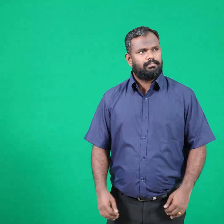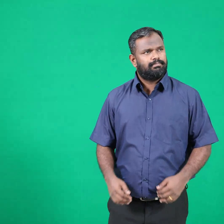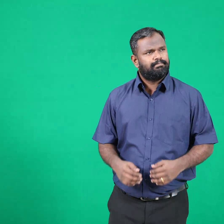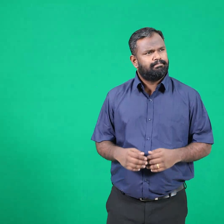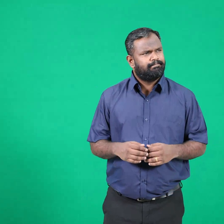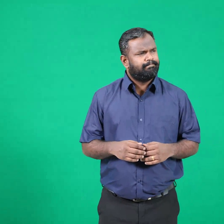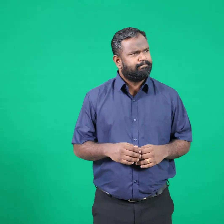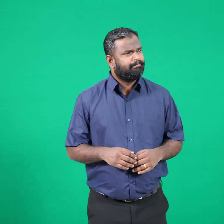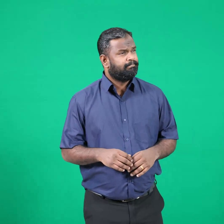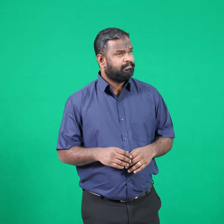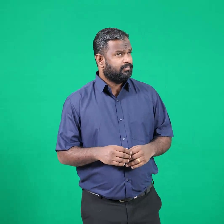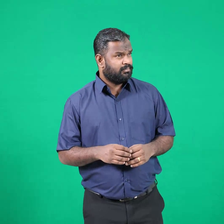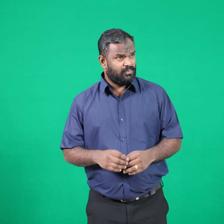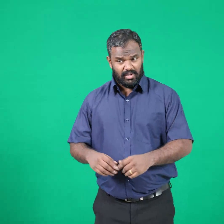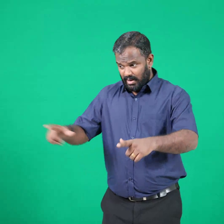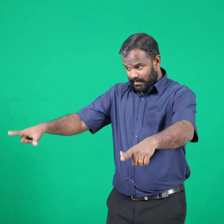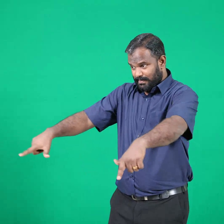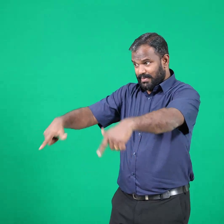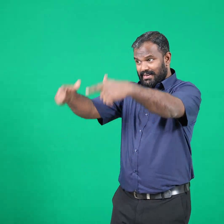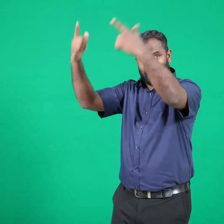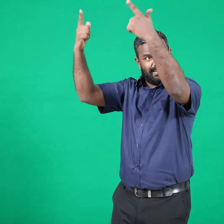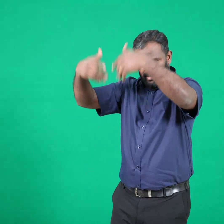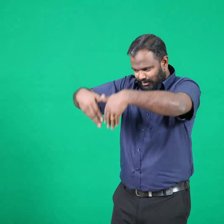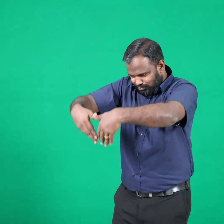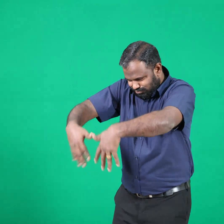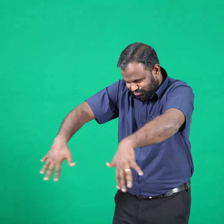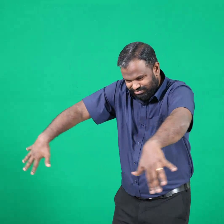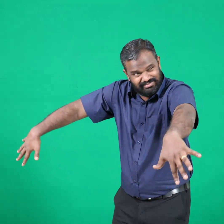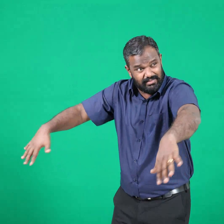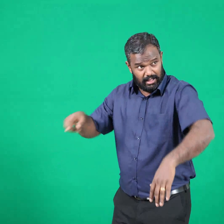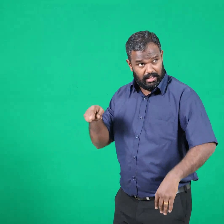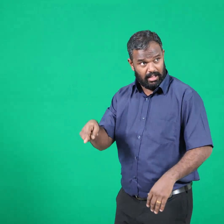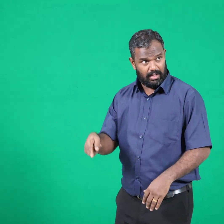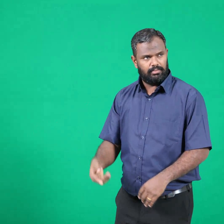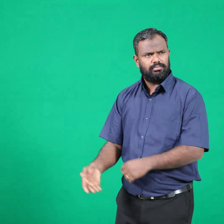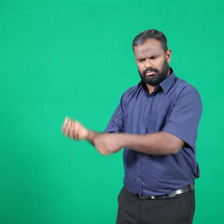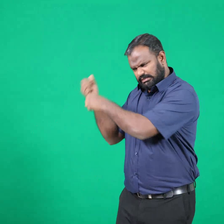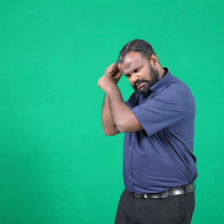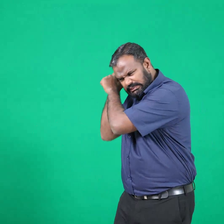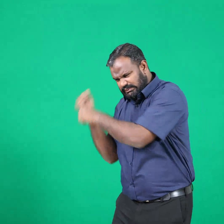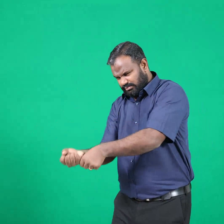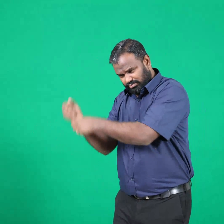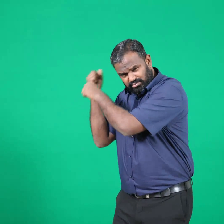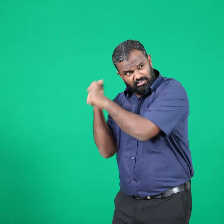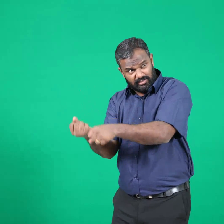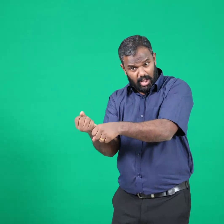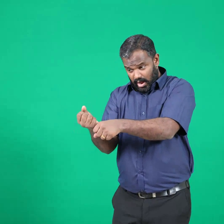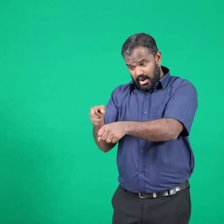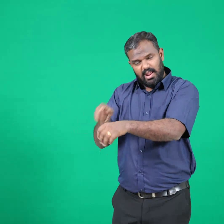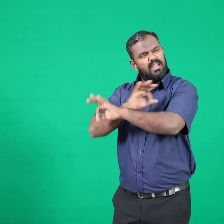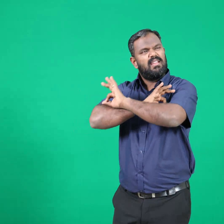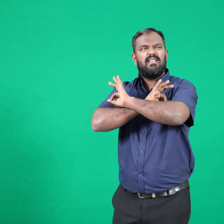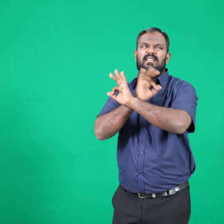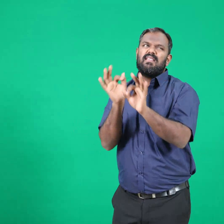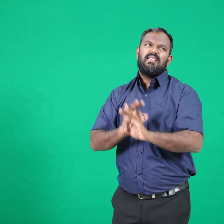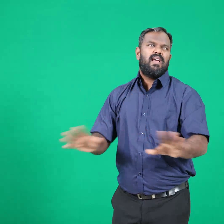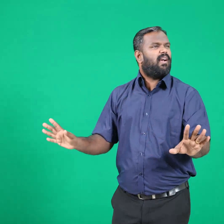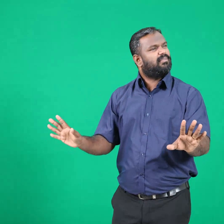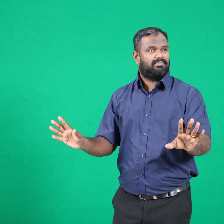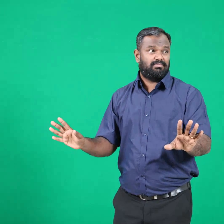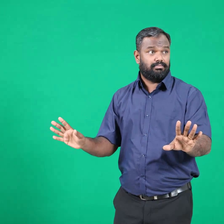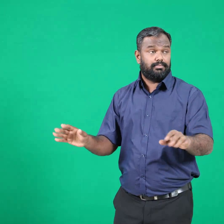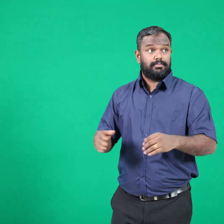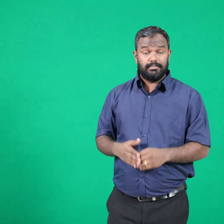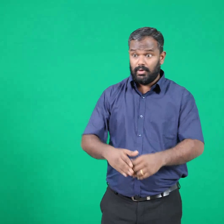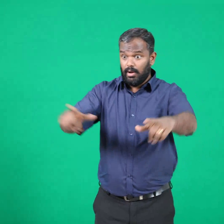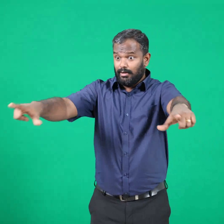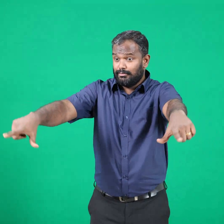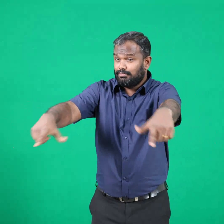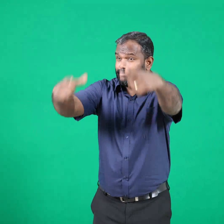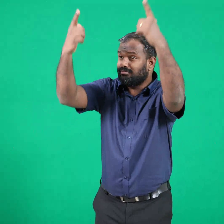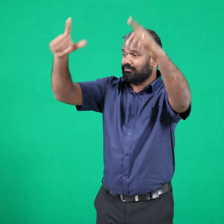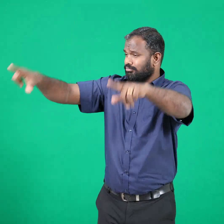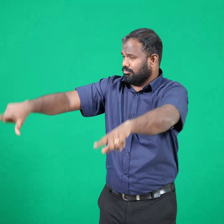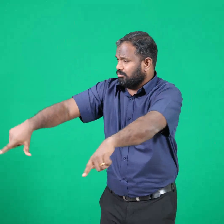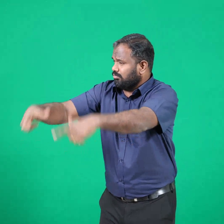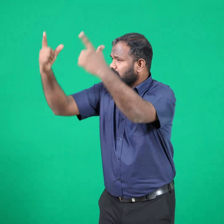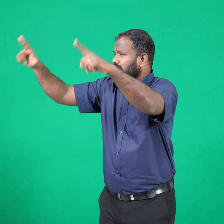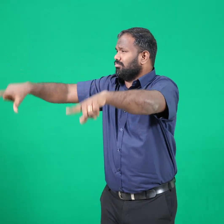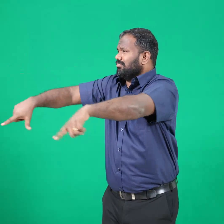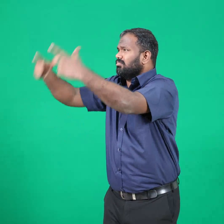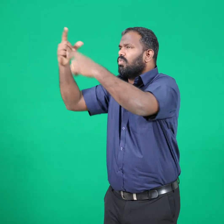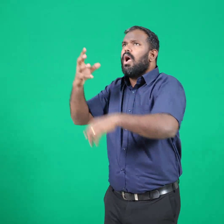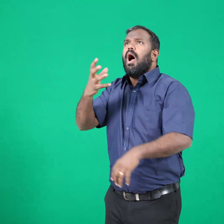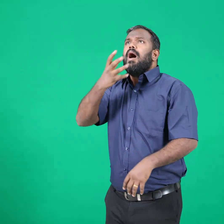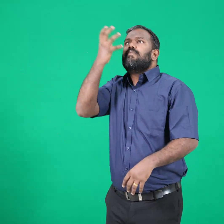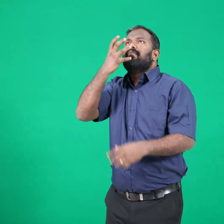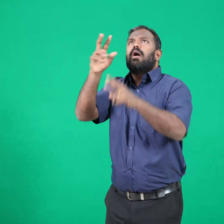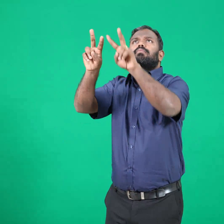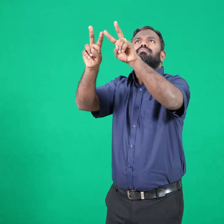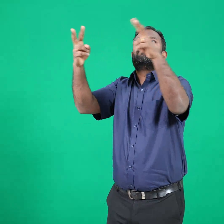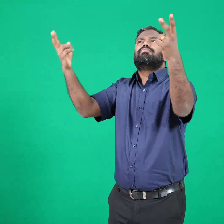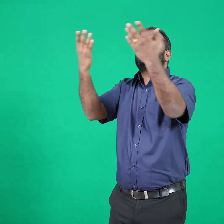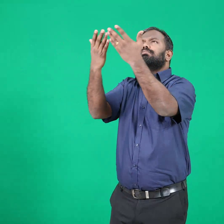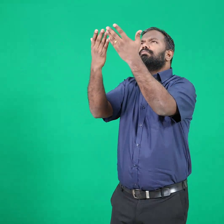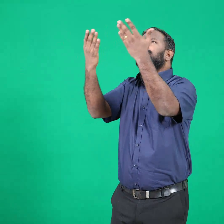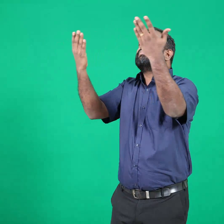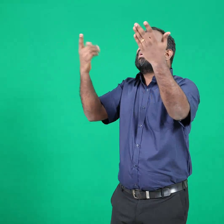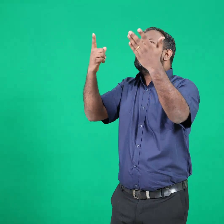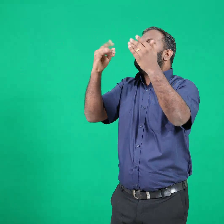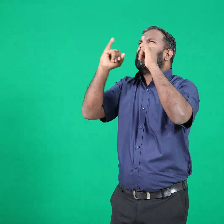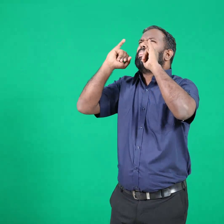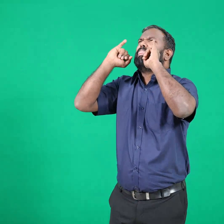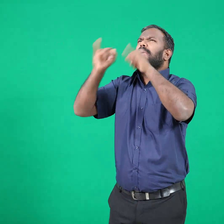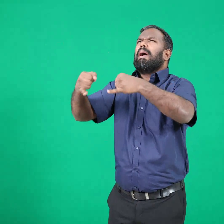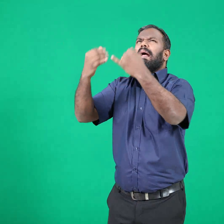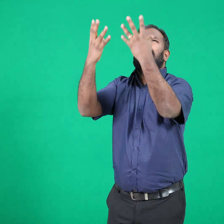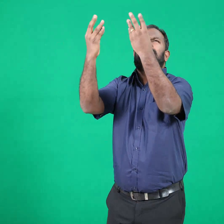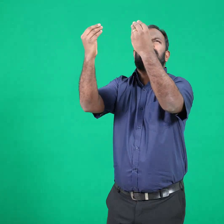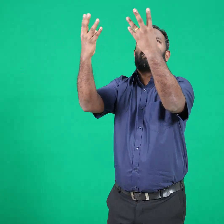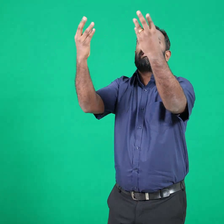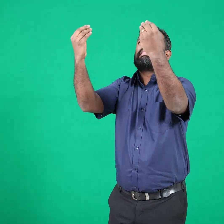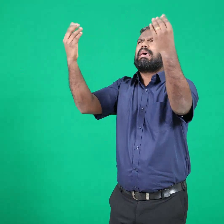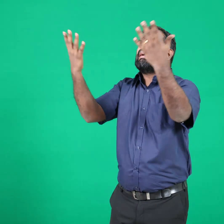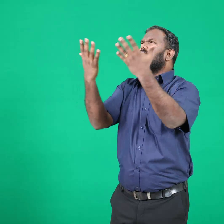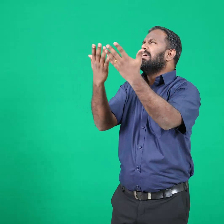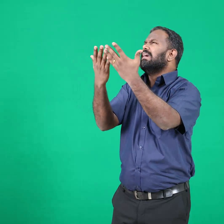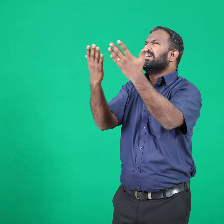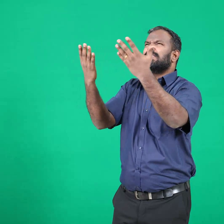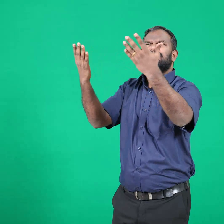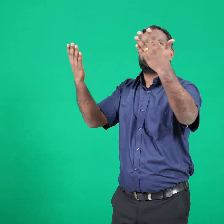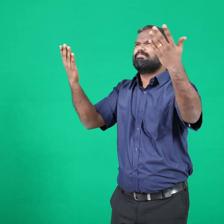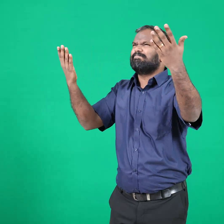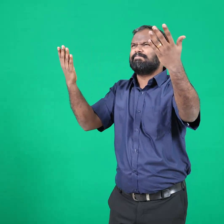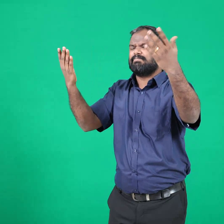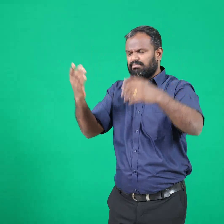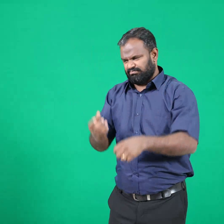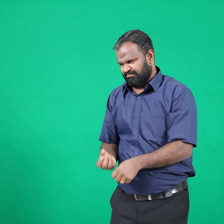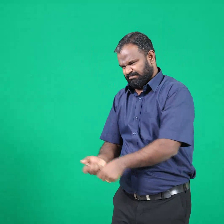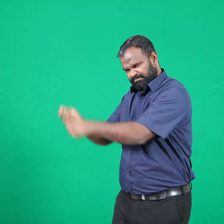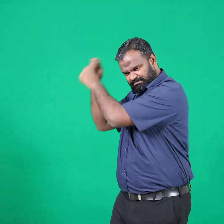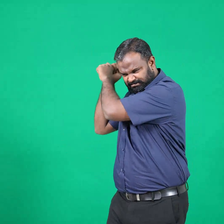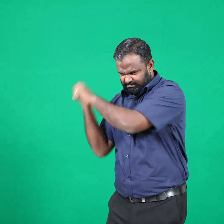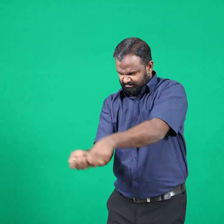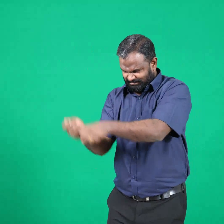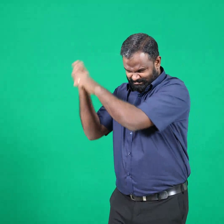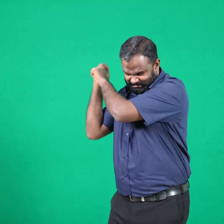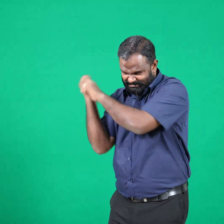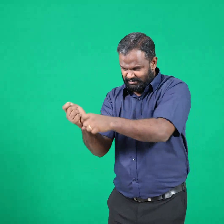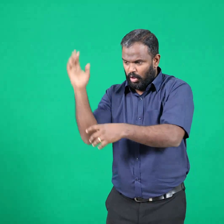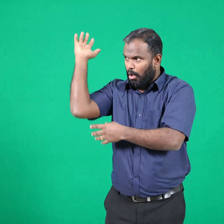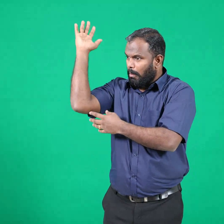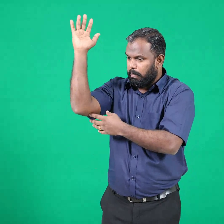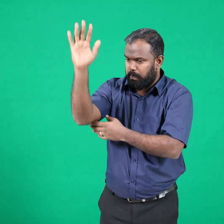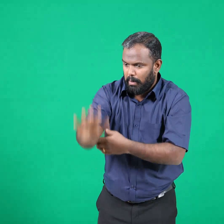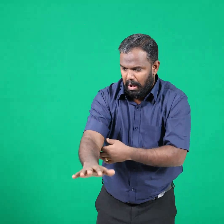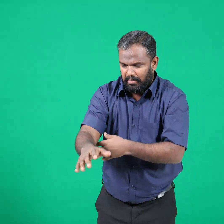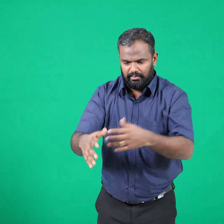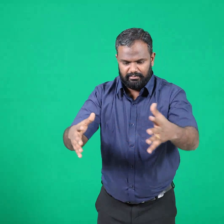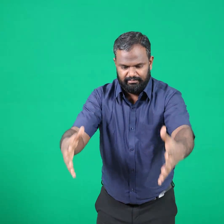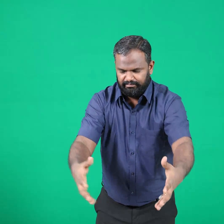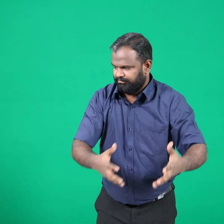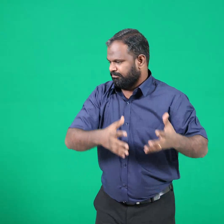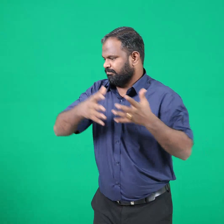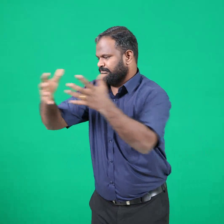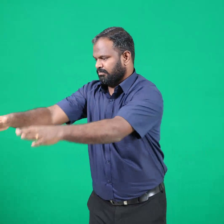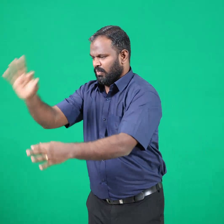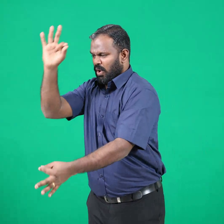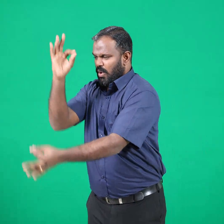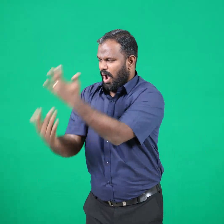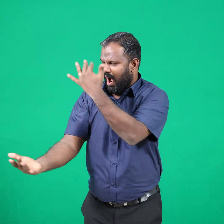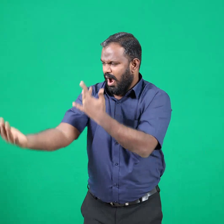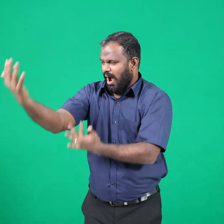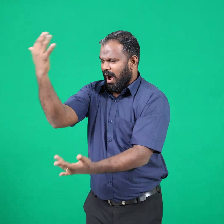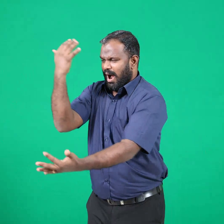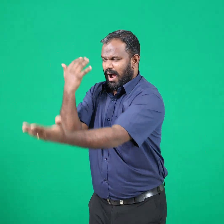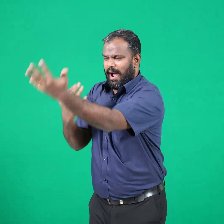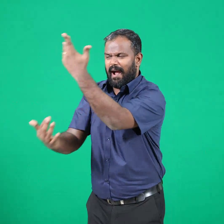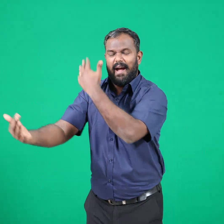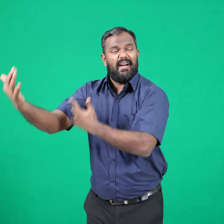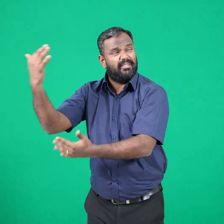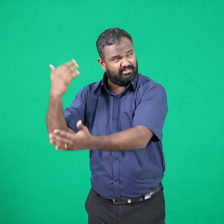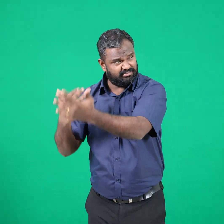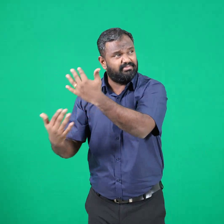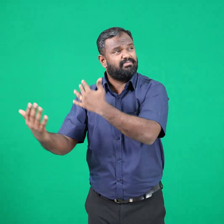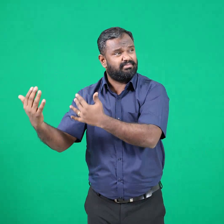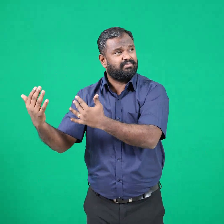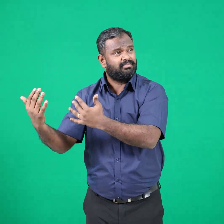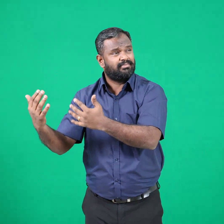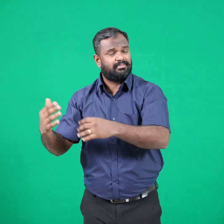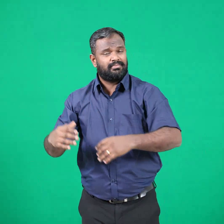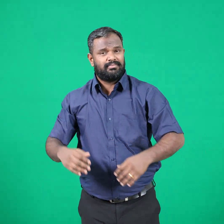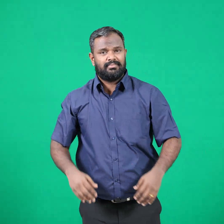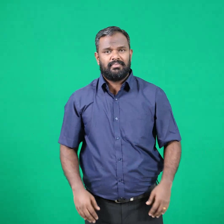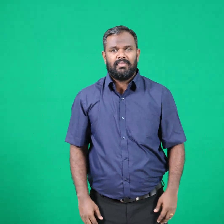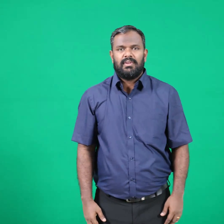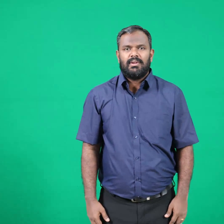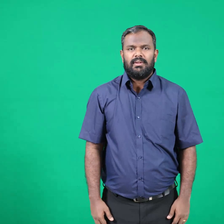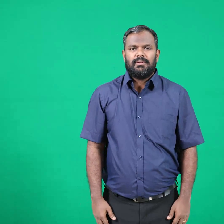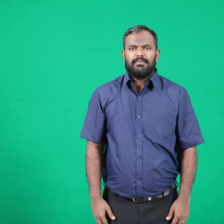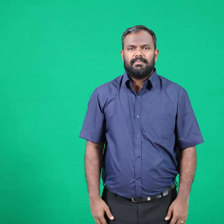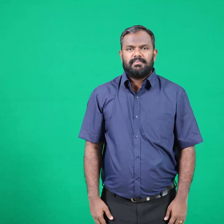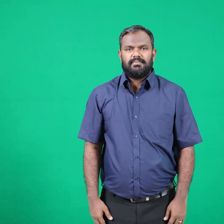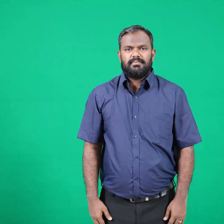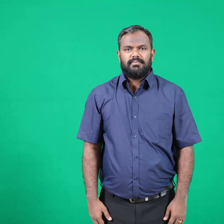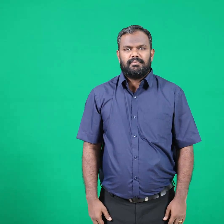The axe lies ready at the root of the trees, and every tree that does not produce good fruit will be cut down and thrown into the fire."